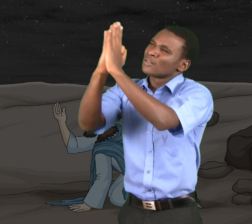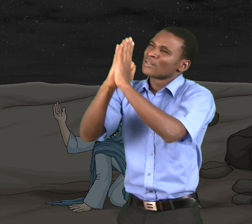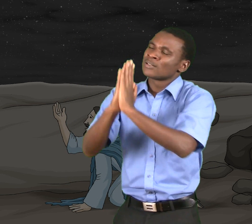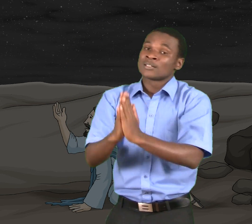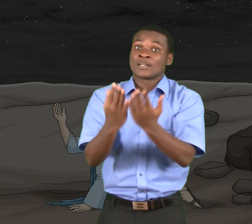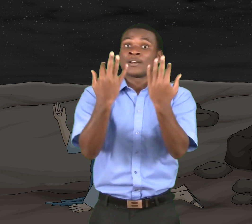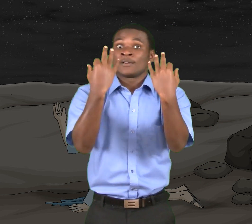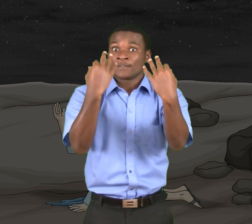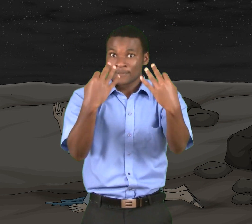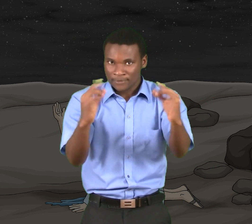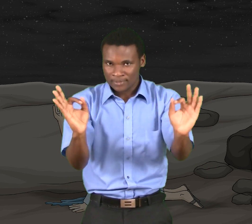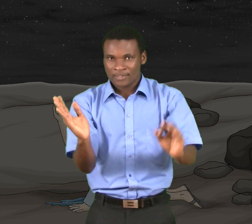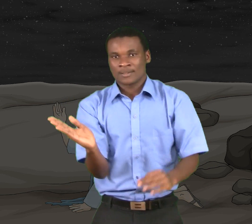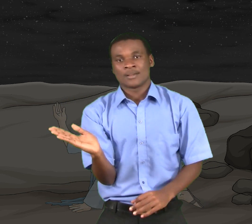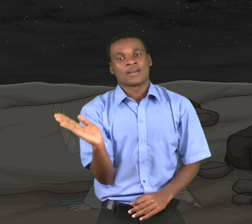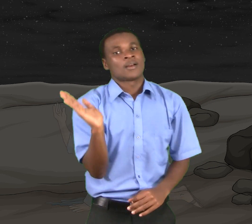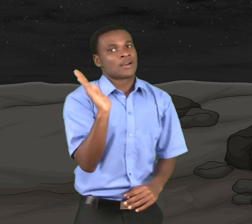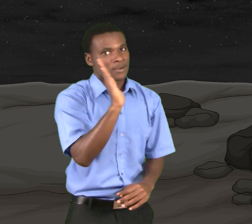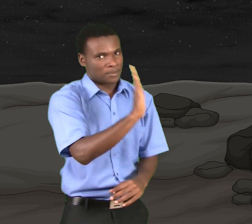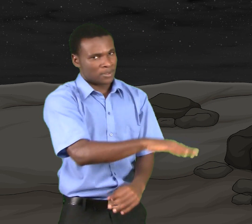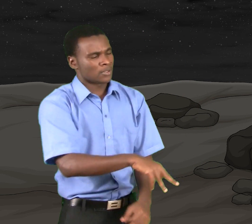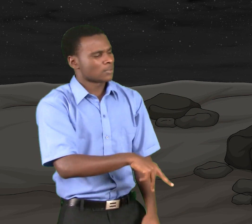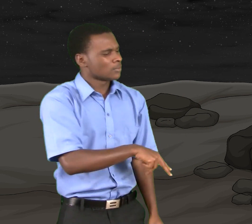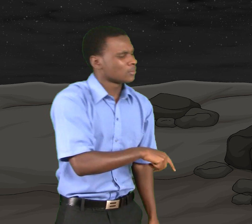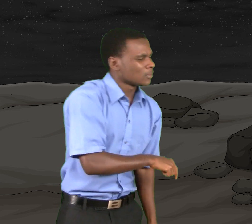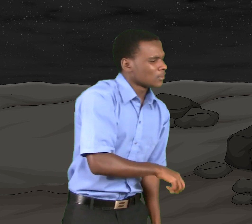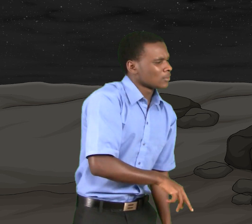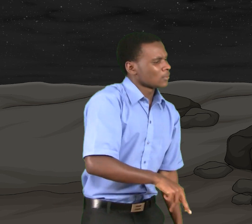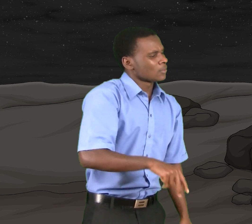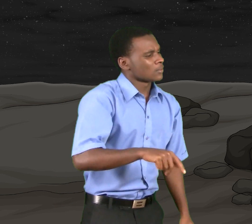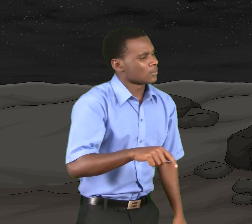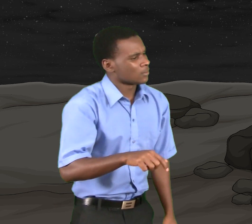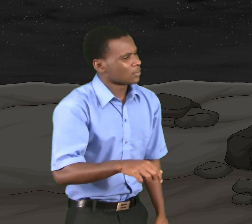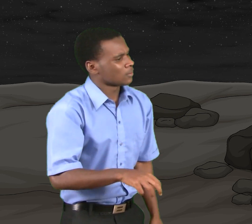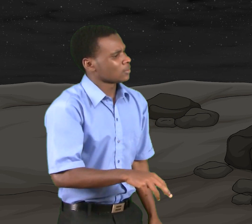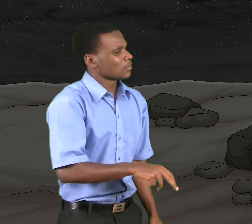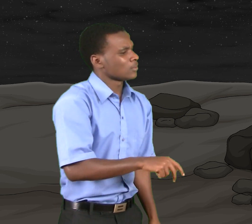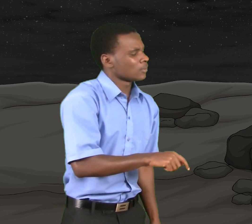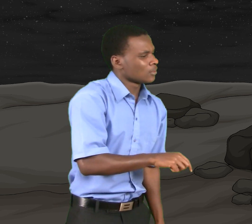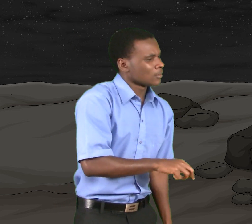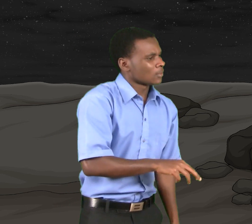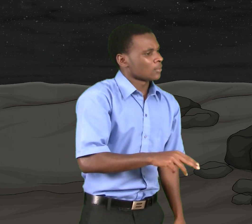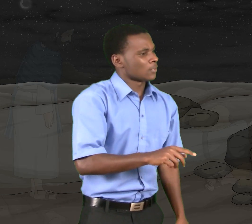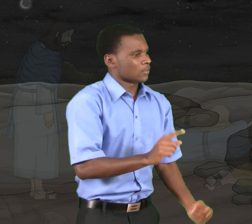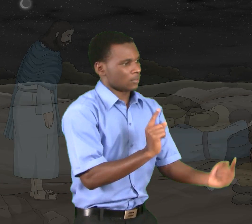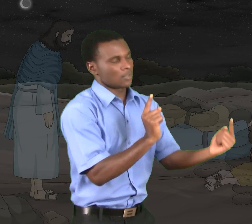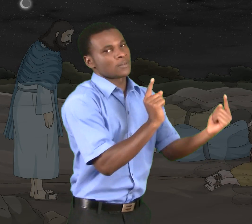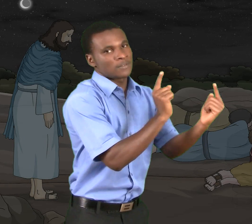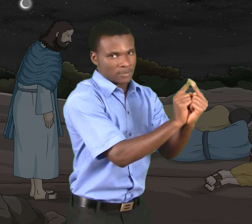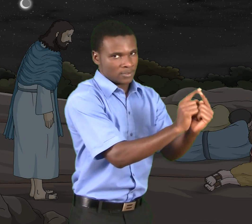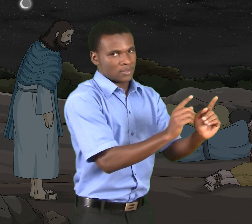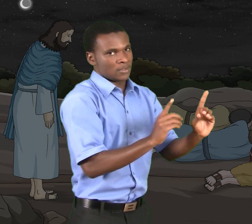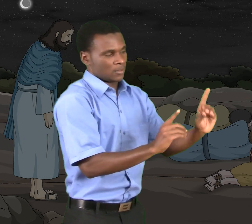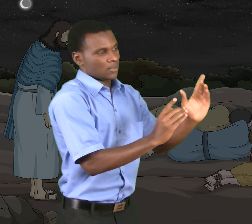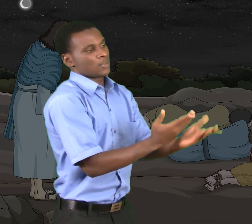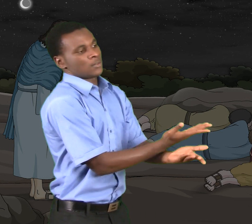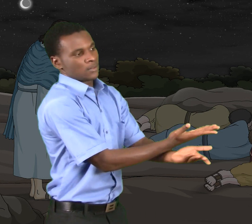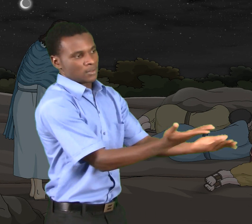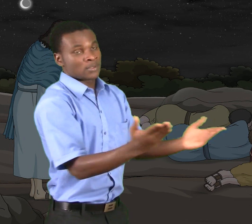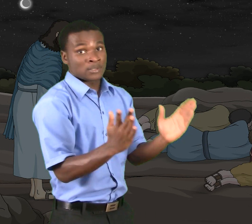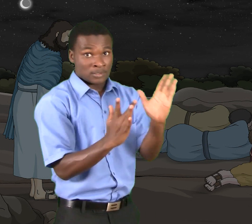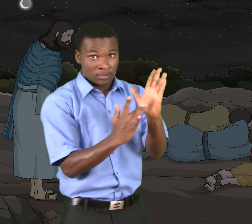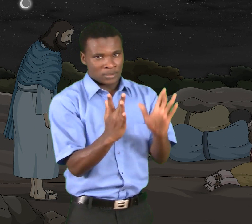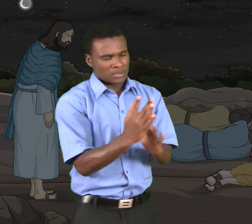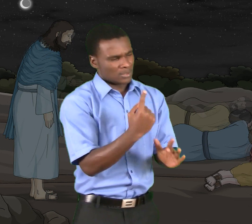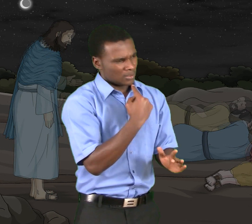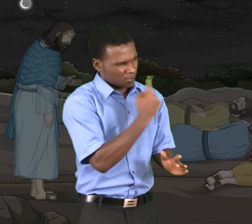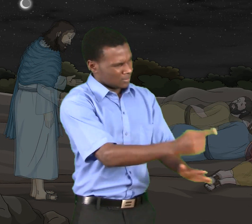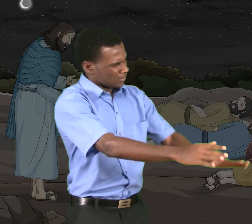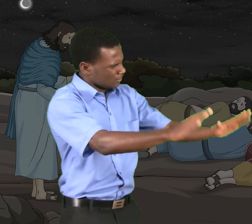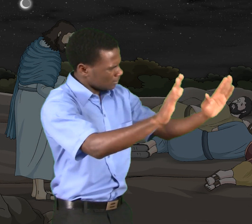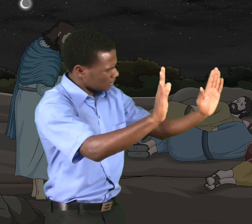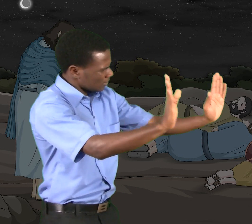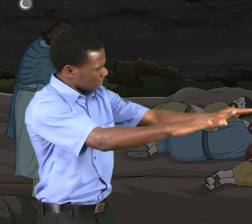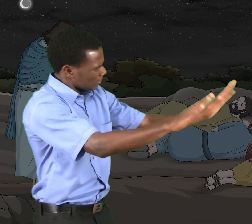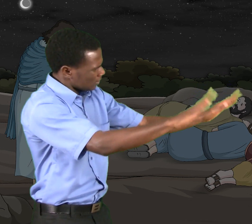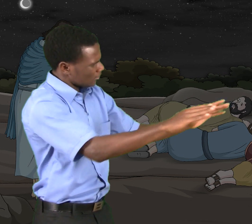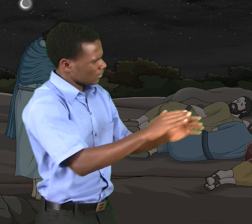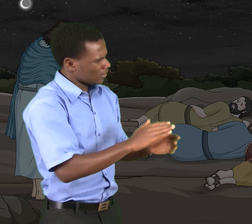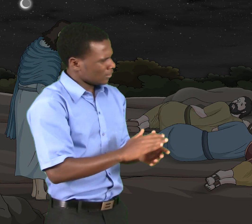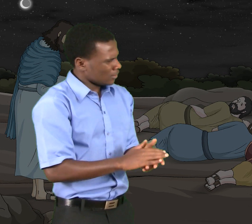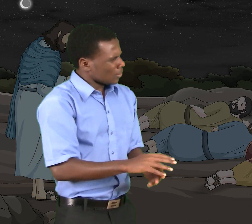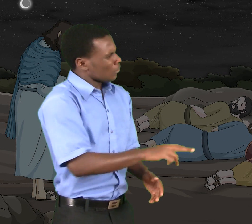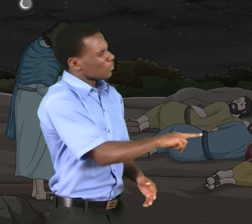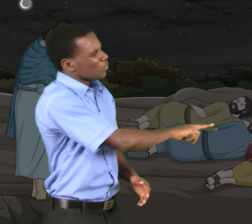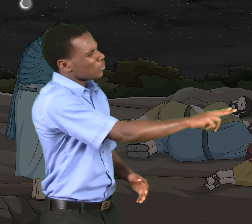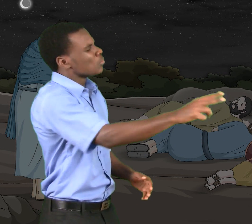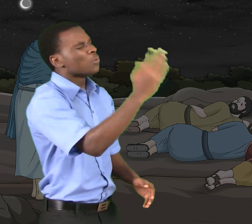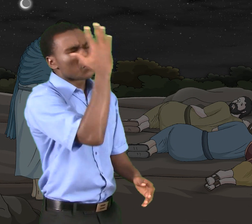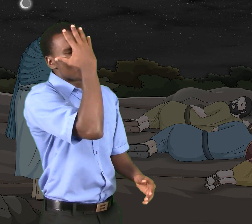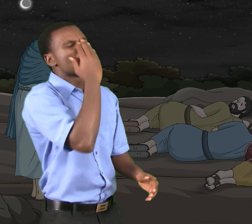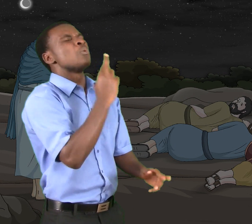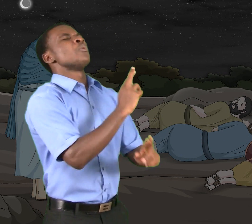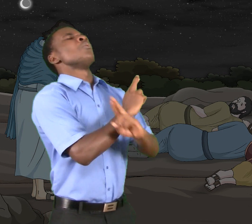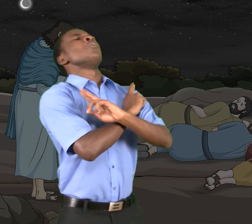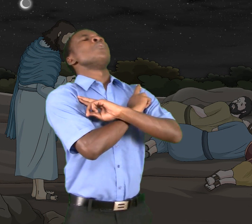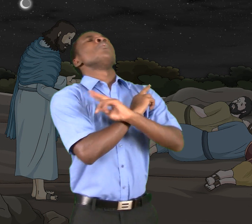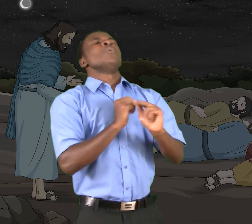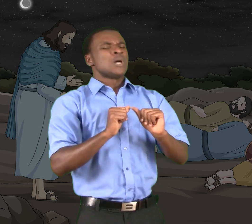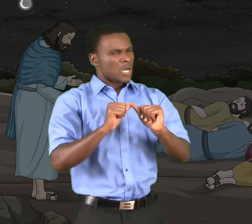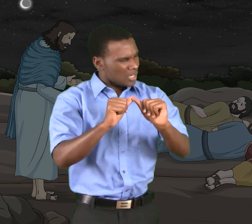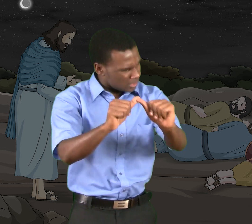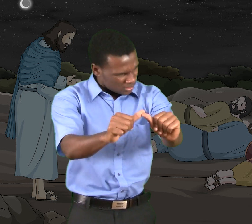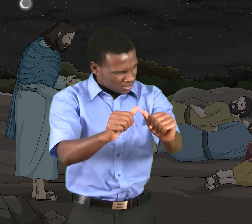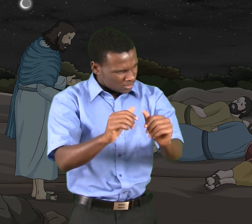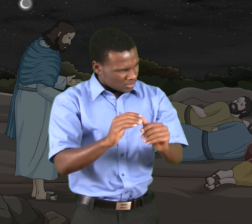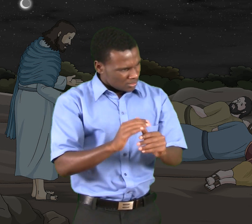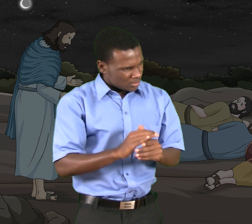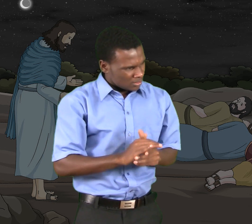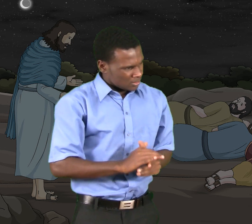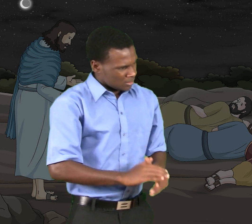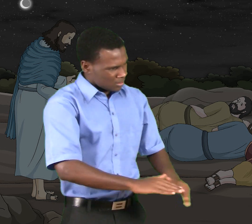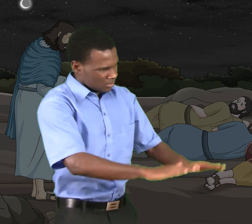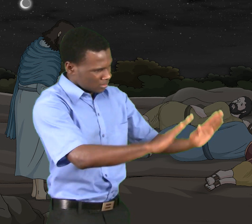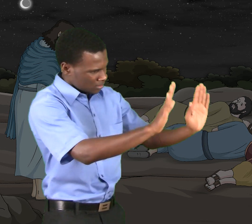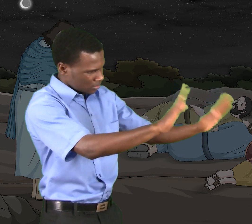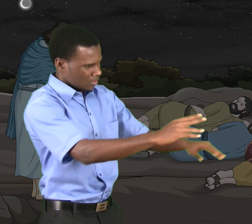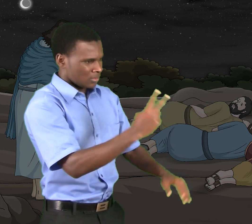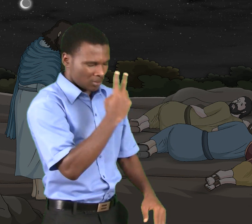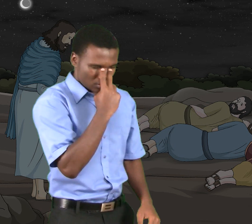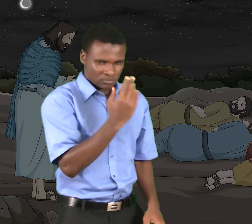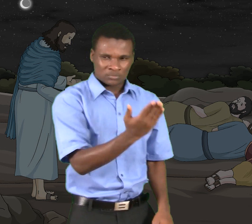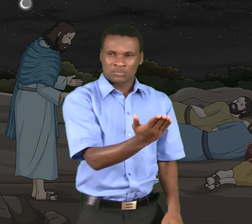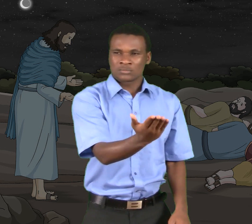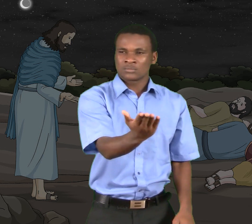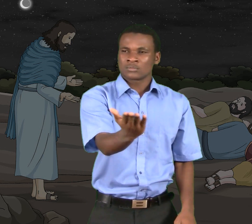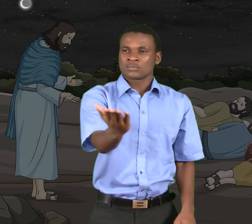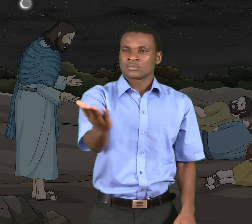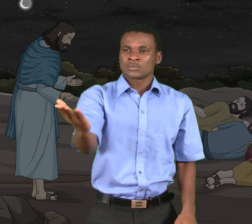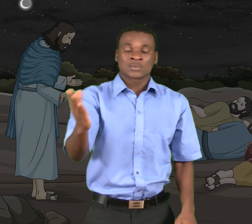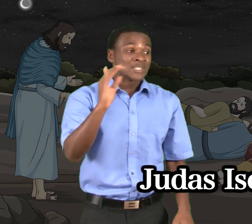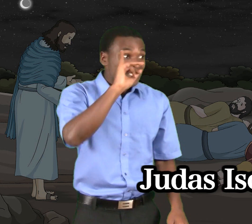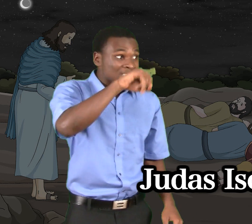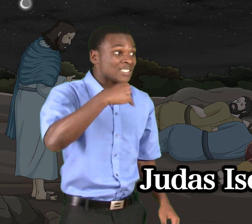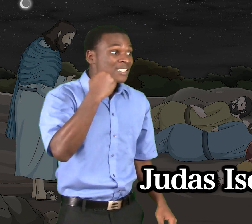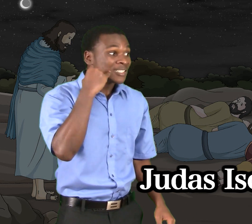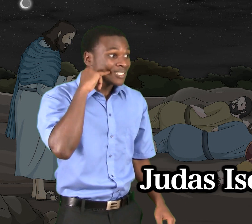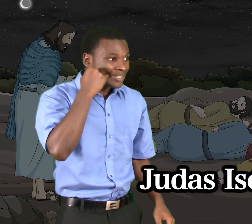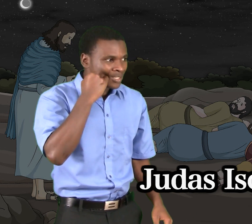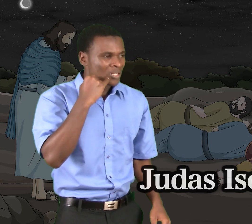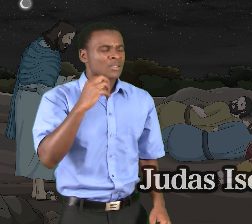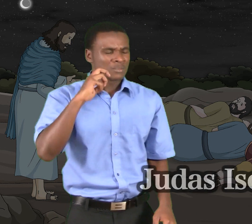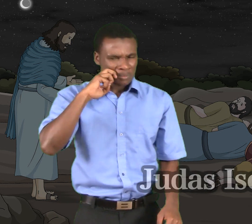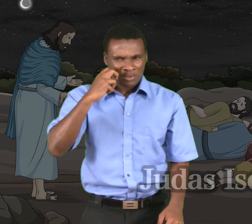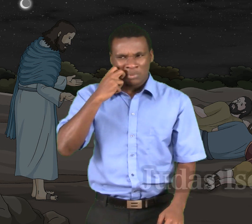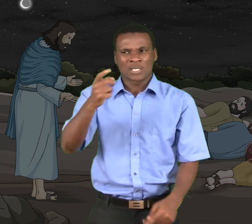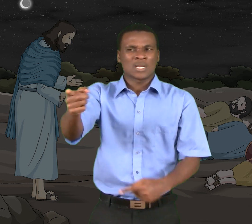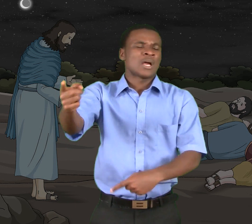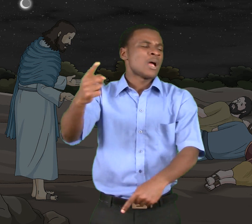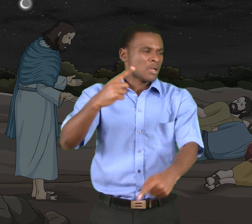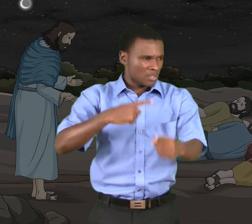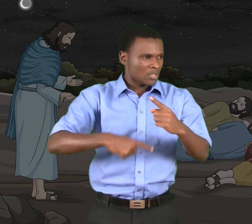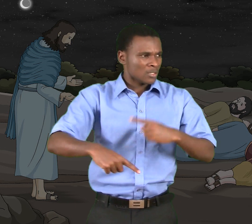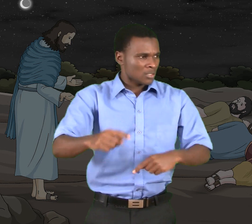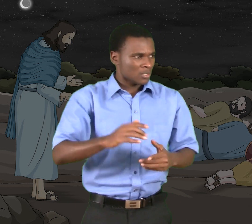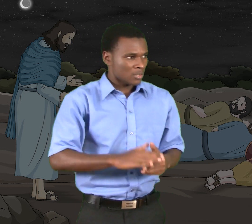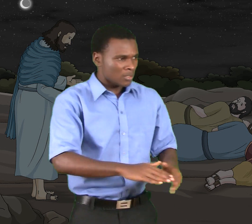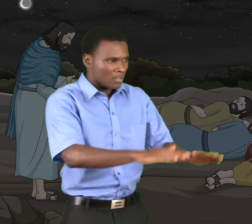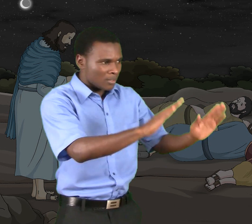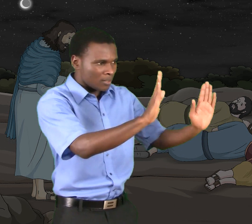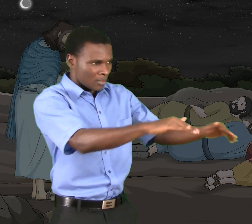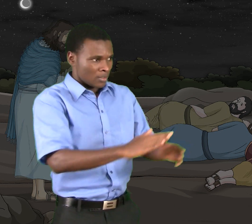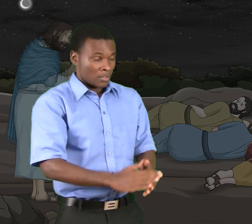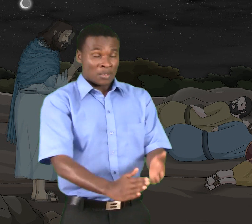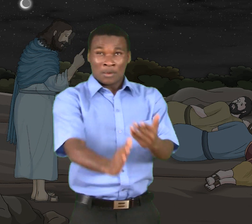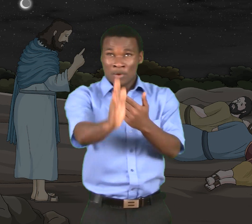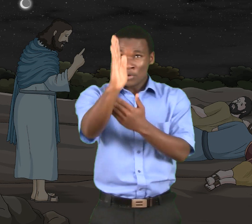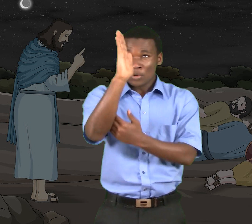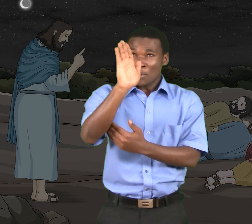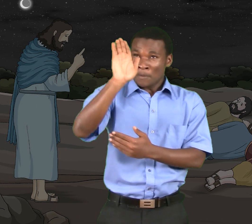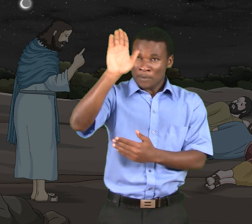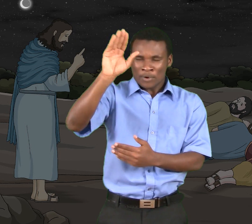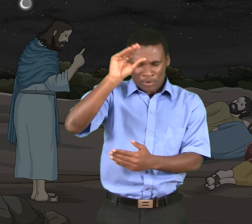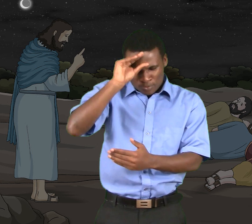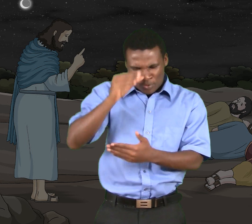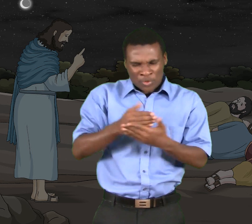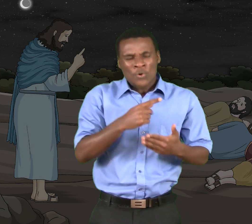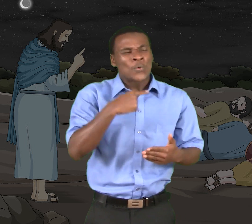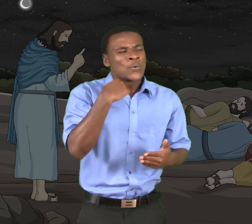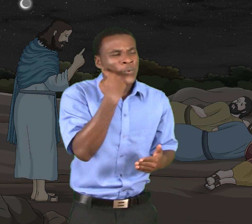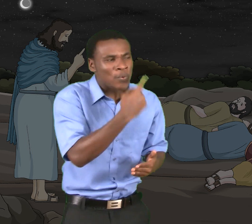Then He returned to the disciples and said, “Are you still sleeping and resting? Look, the hour is near, and the Son of Man is betrayed into the hands of sinners. Rise, let us go!